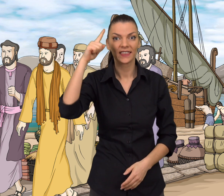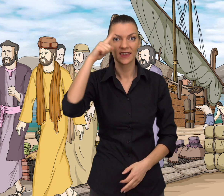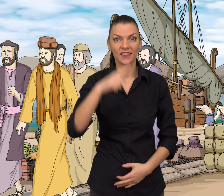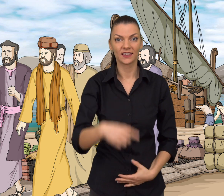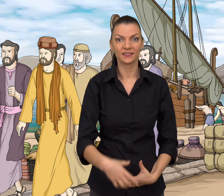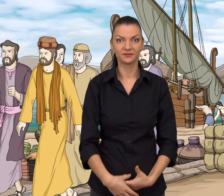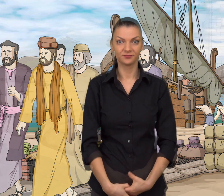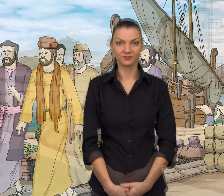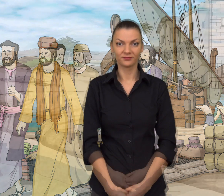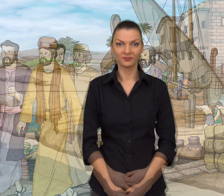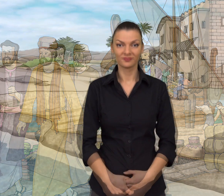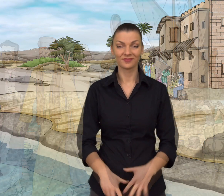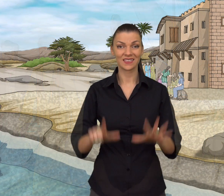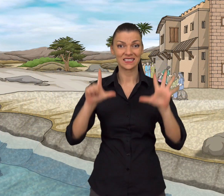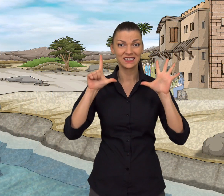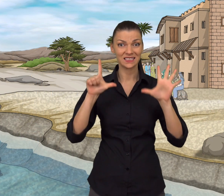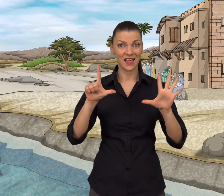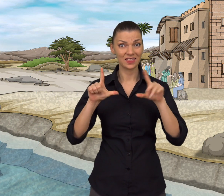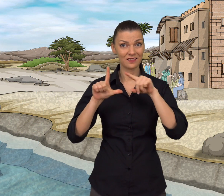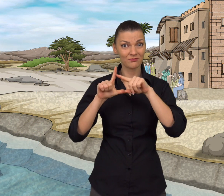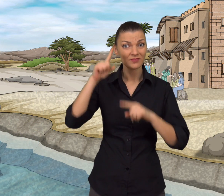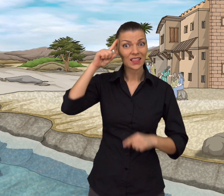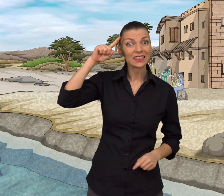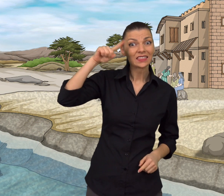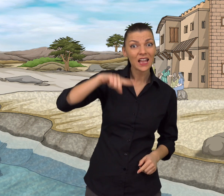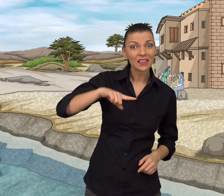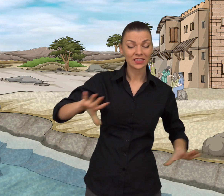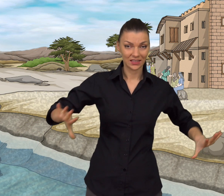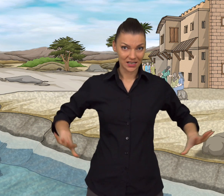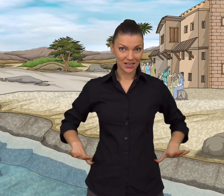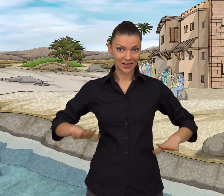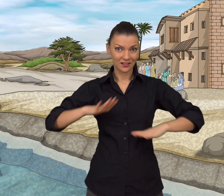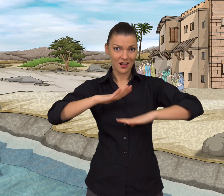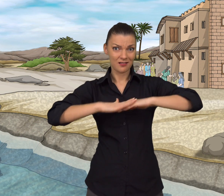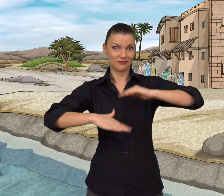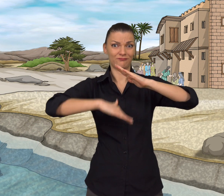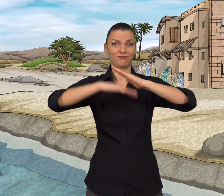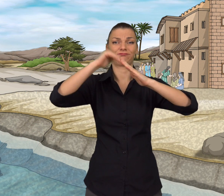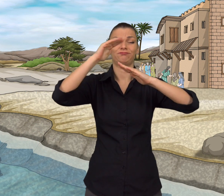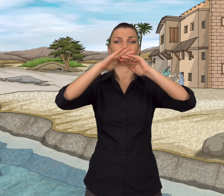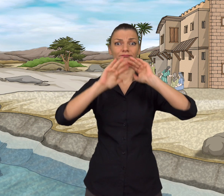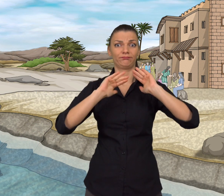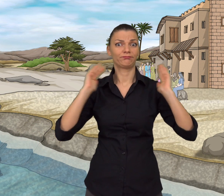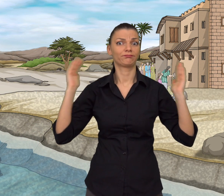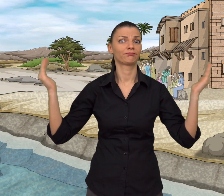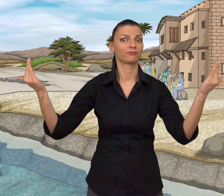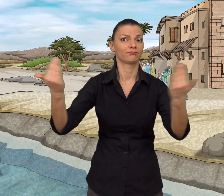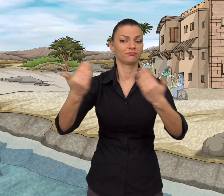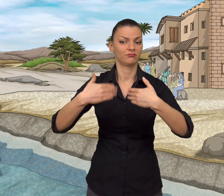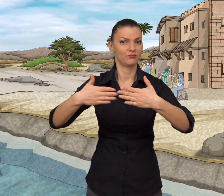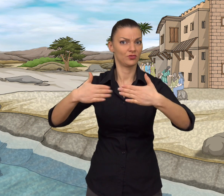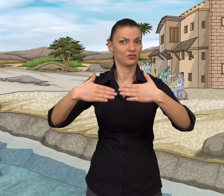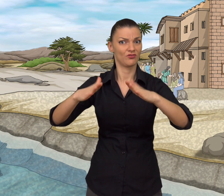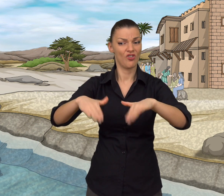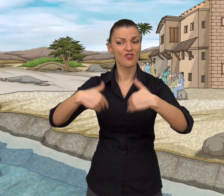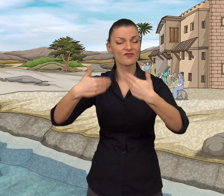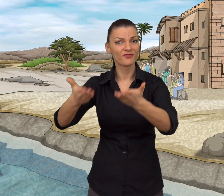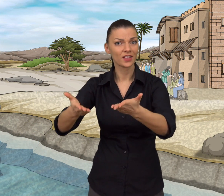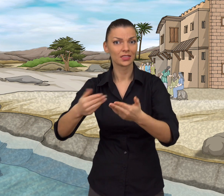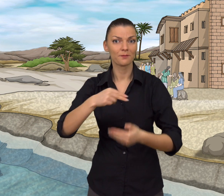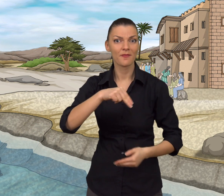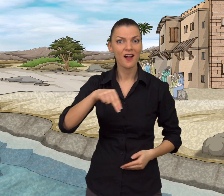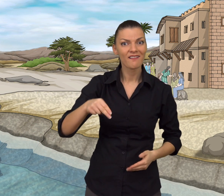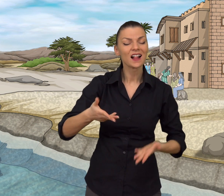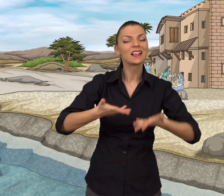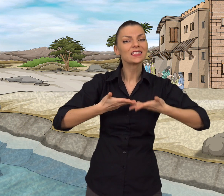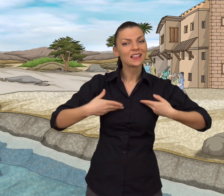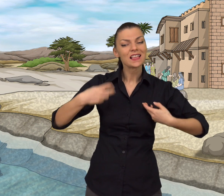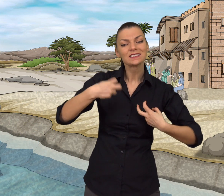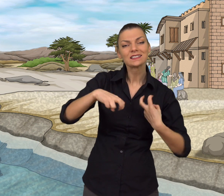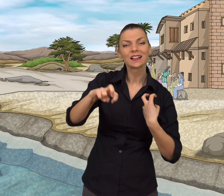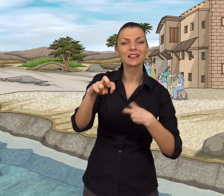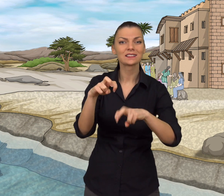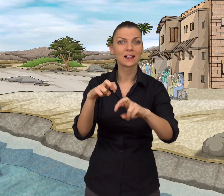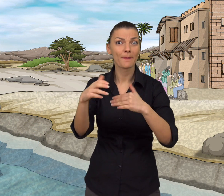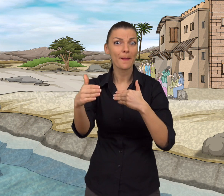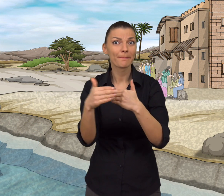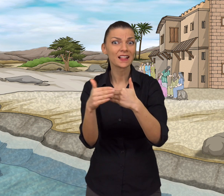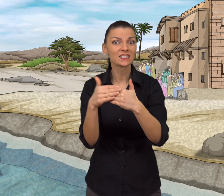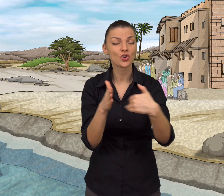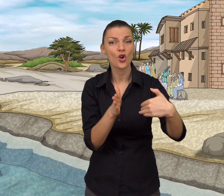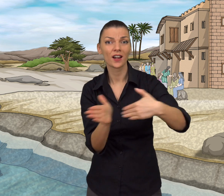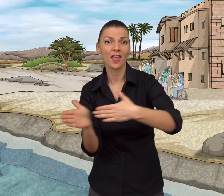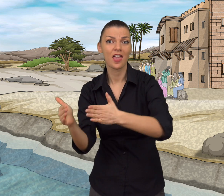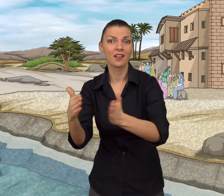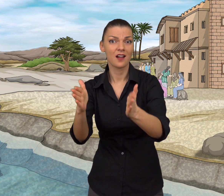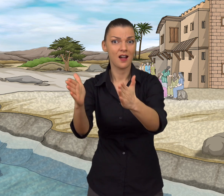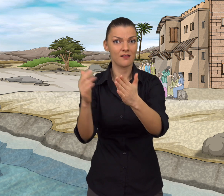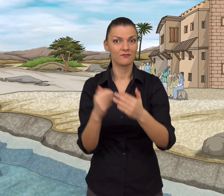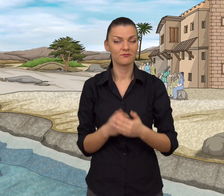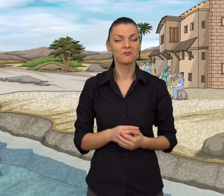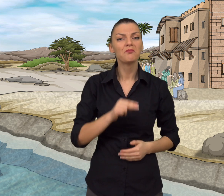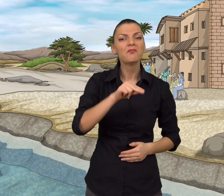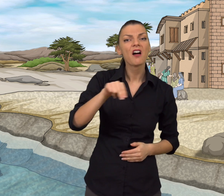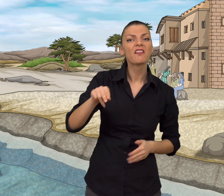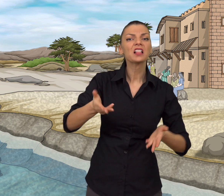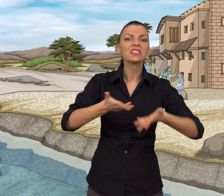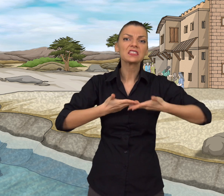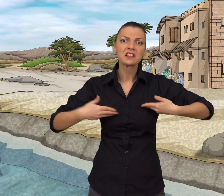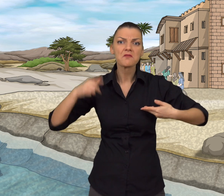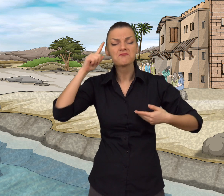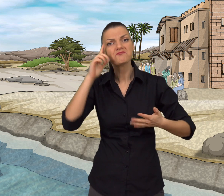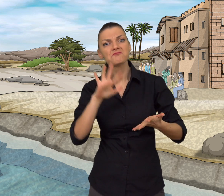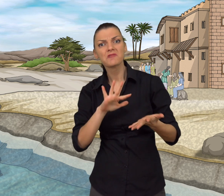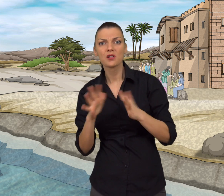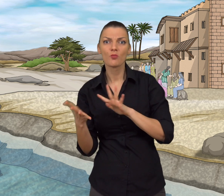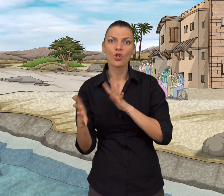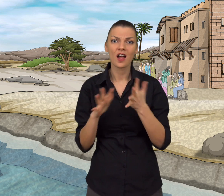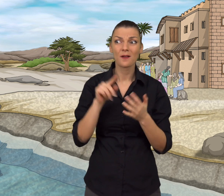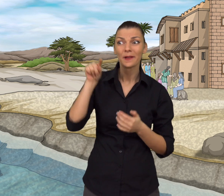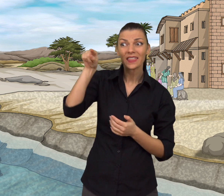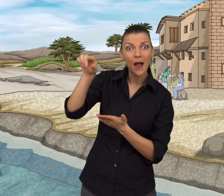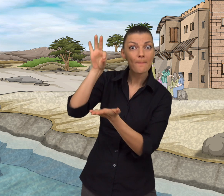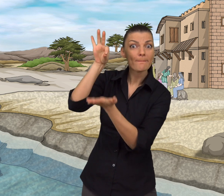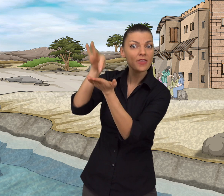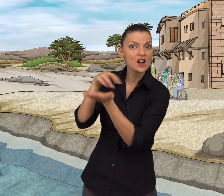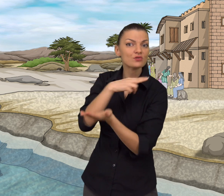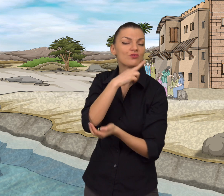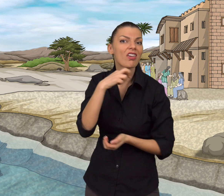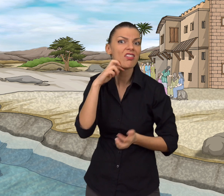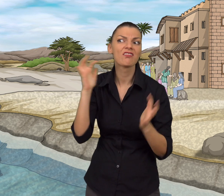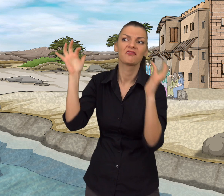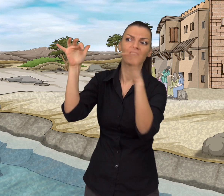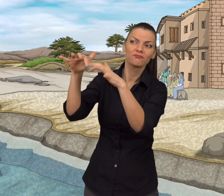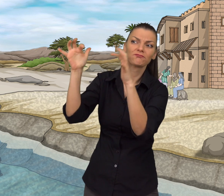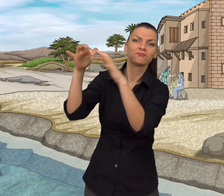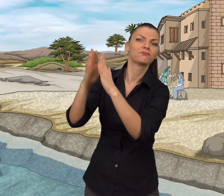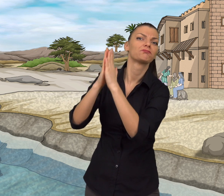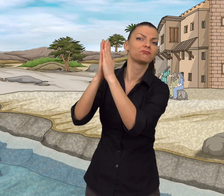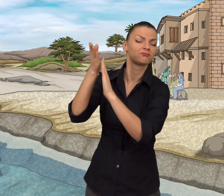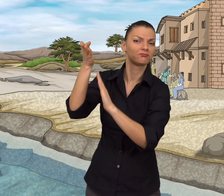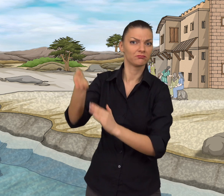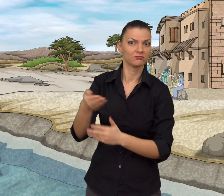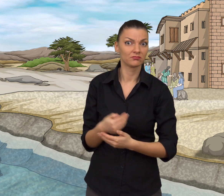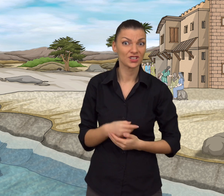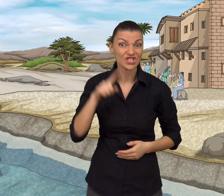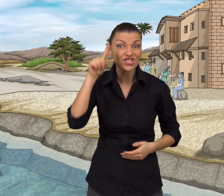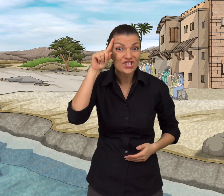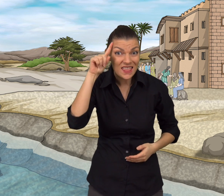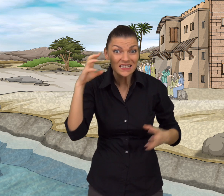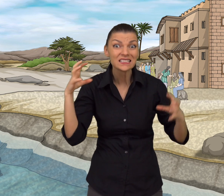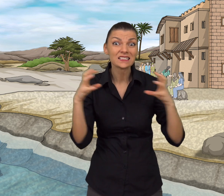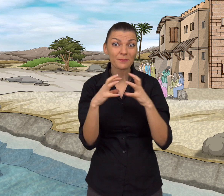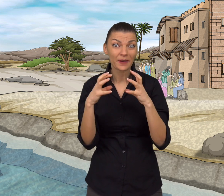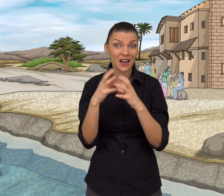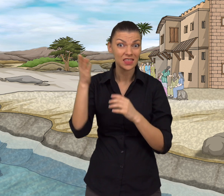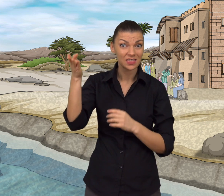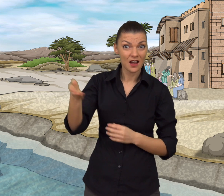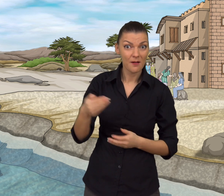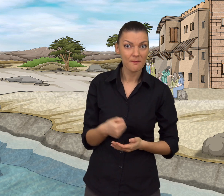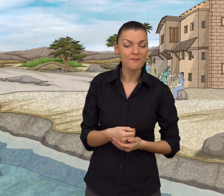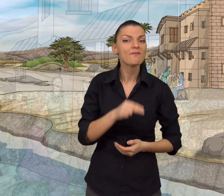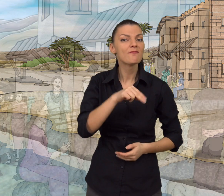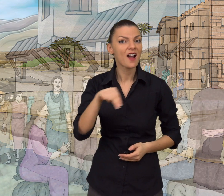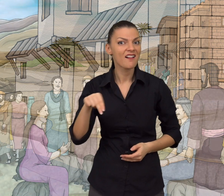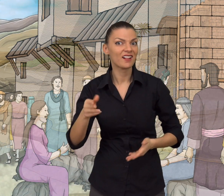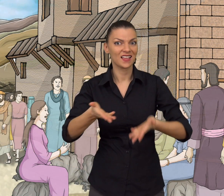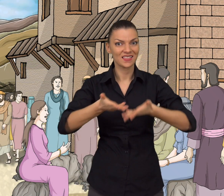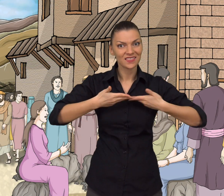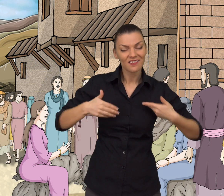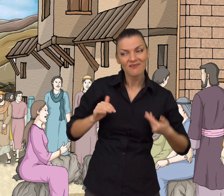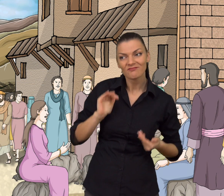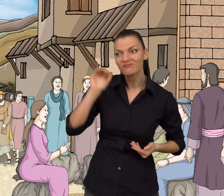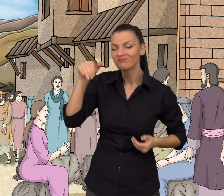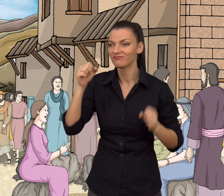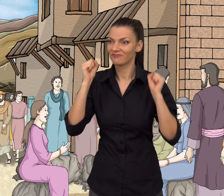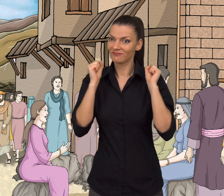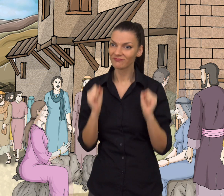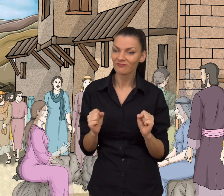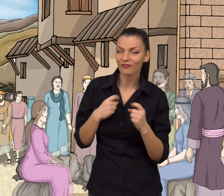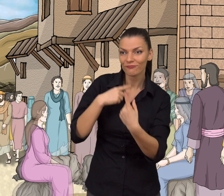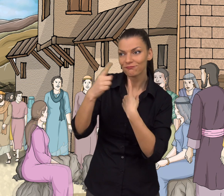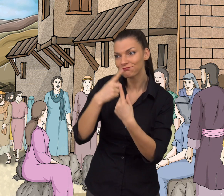On the Sabbath we went outside the city gate along the river, where it was customary to find a place of prayer.